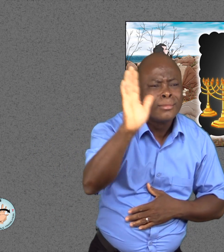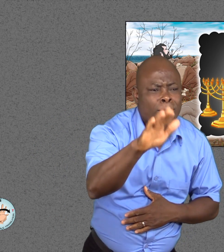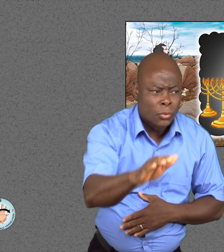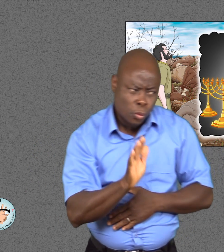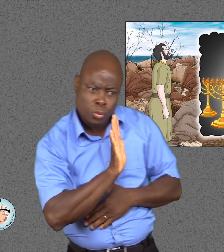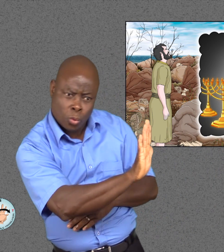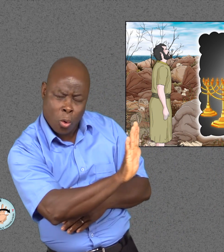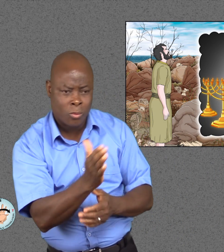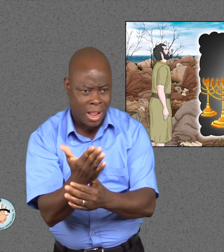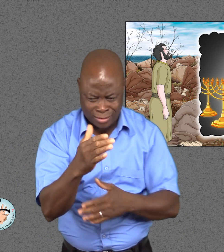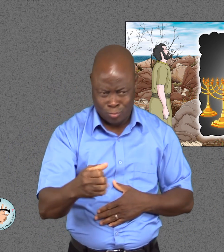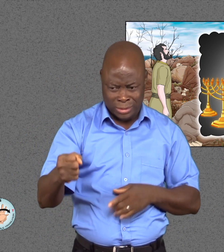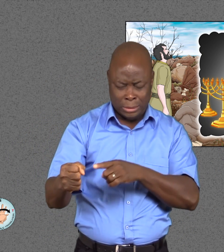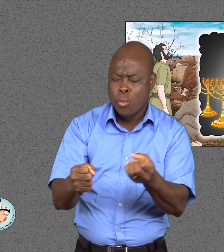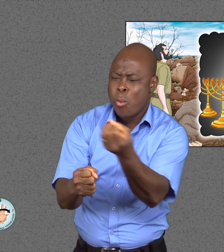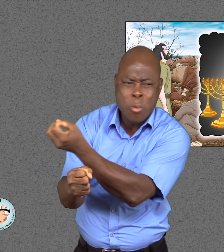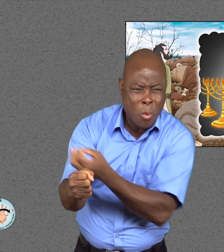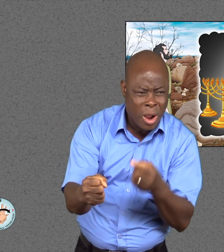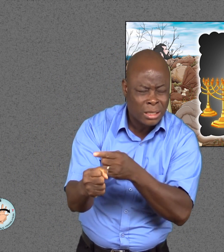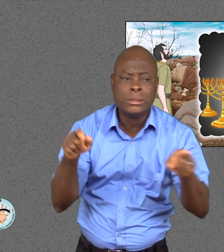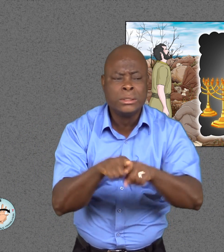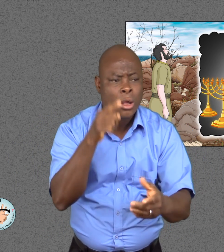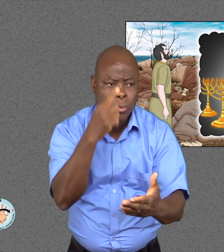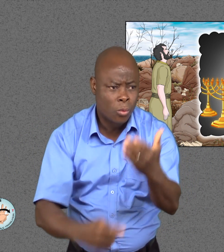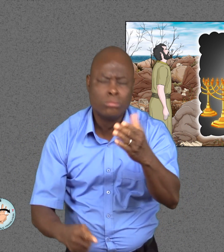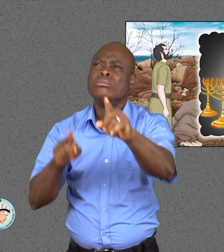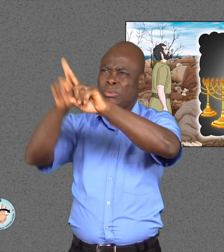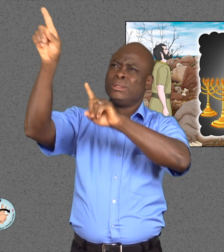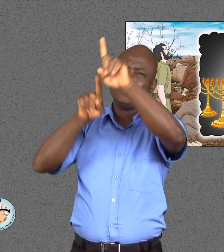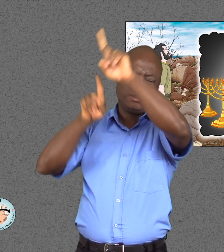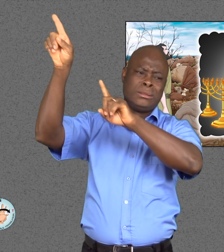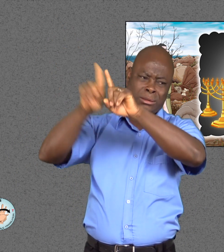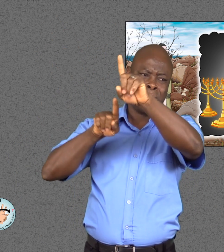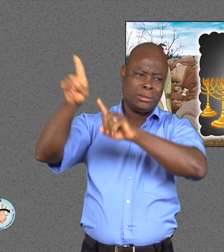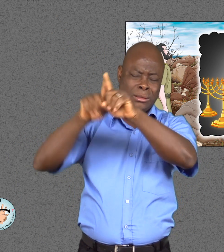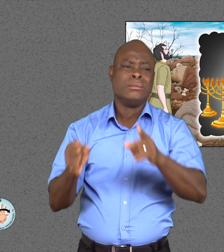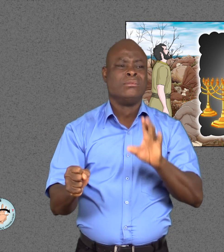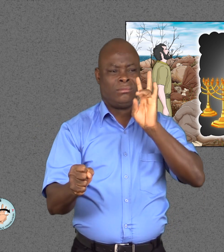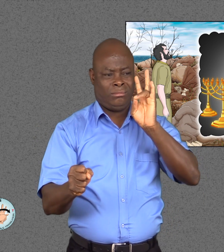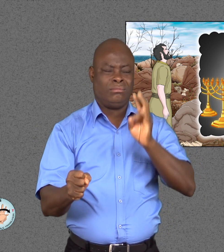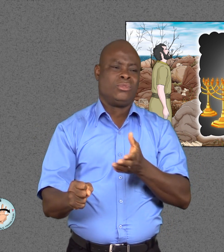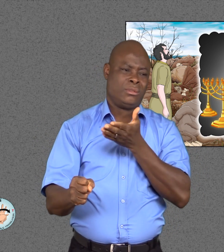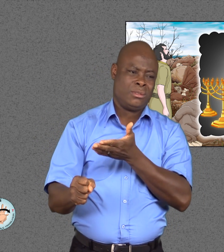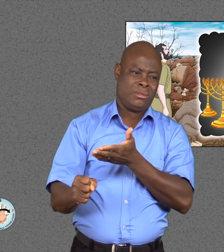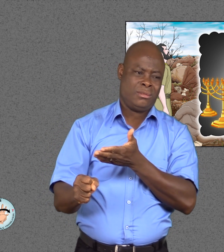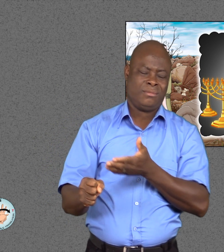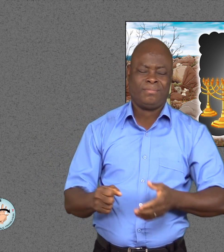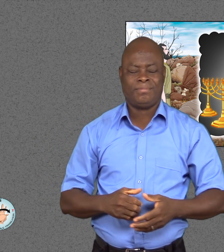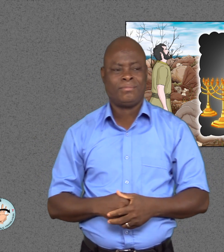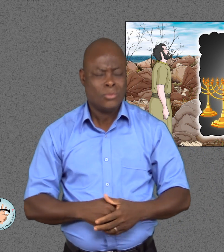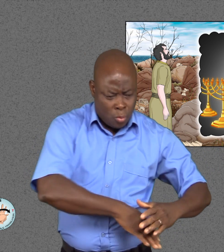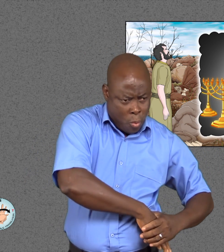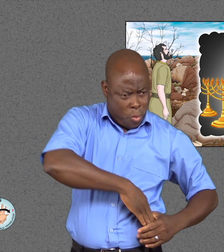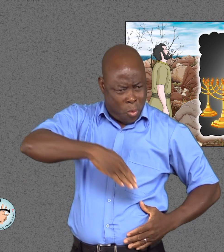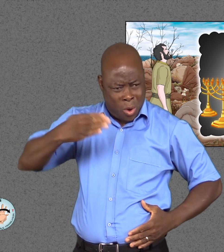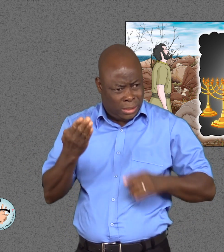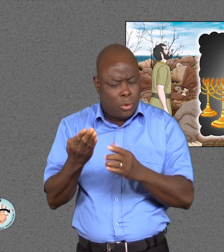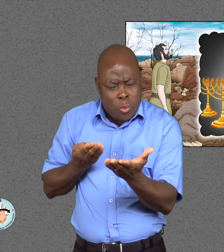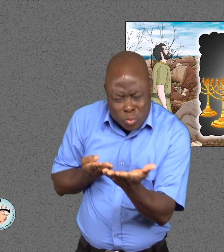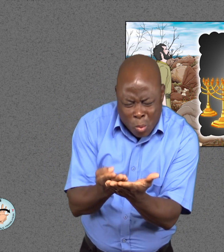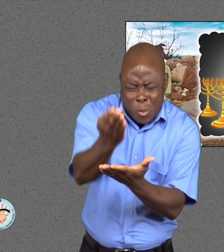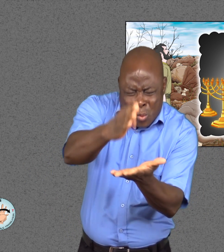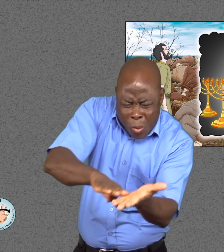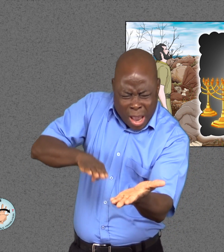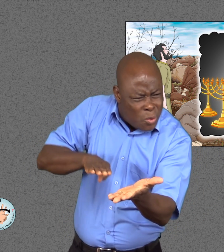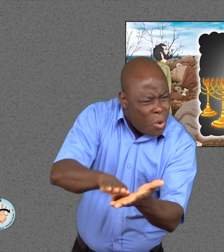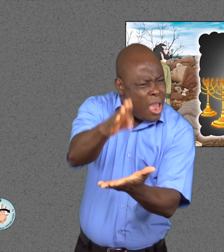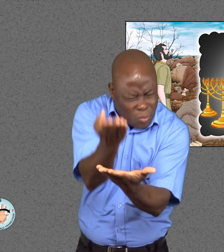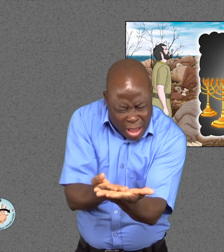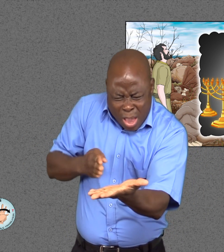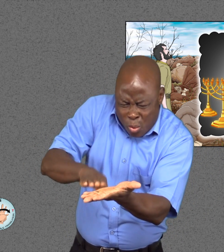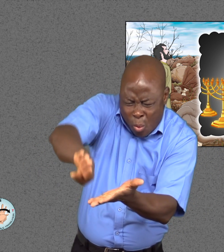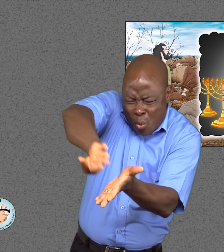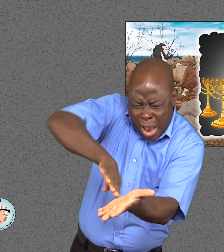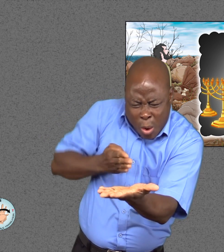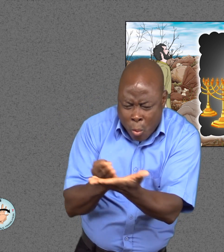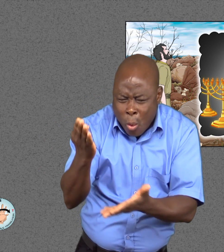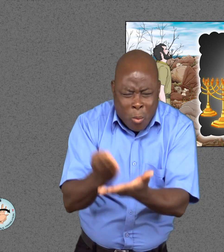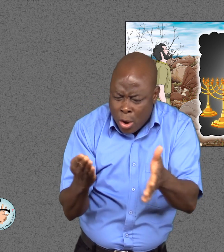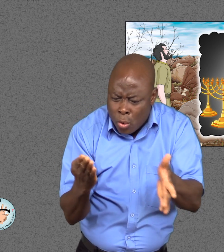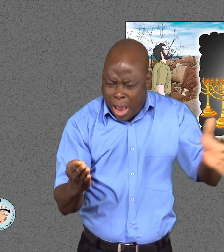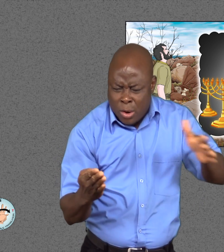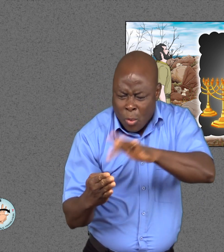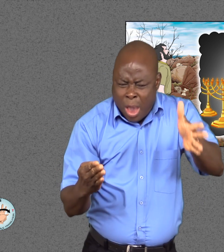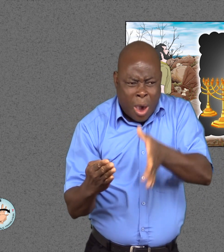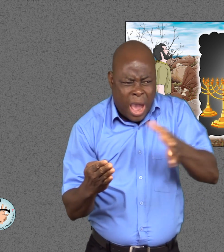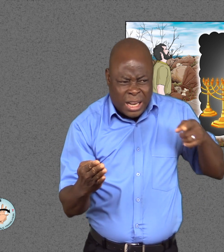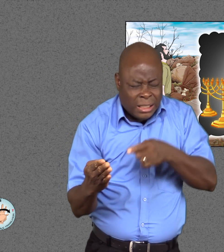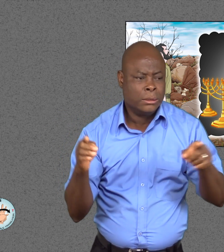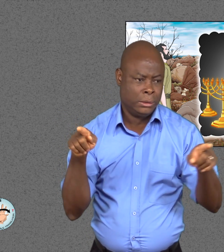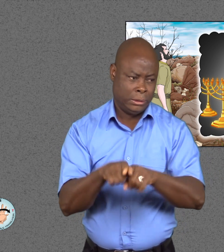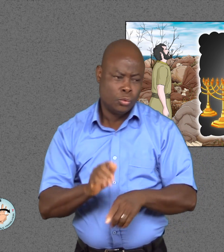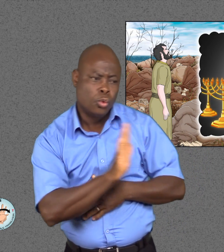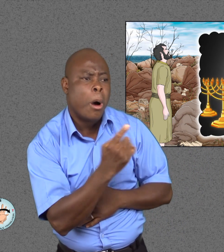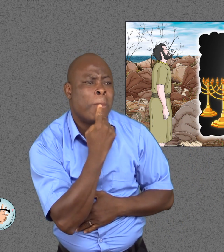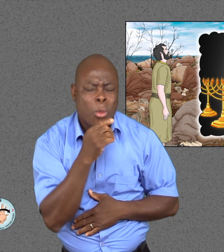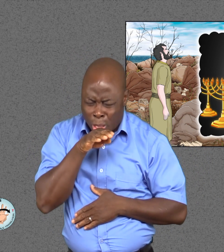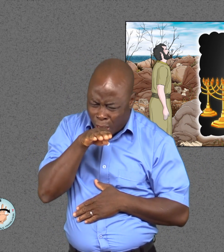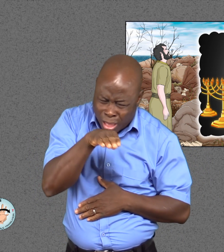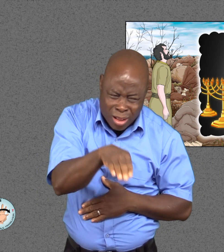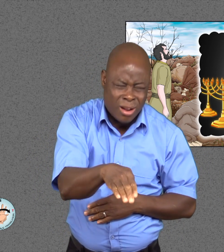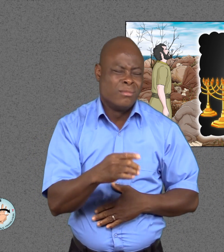He held in His right hand seven stars, and a sharp double-edged sword came from His mouth.